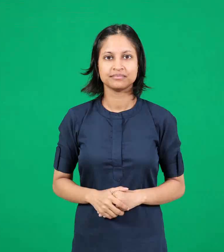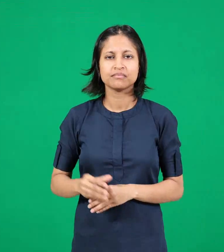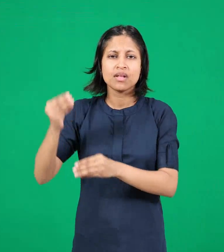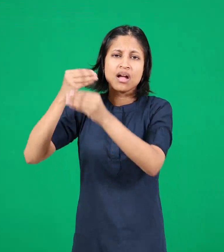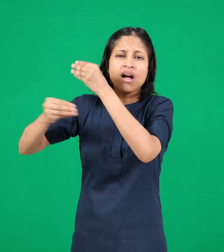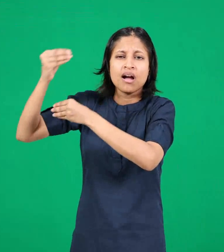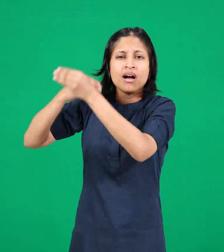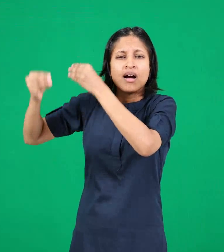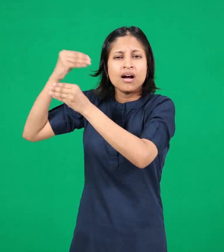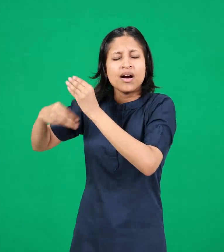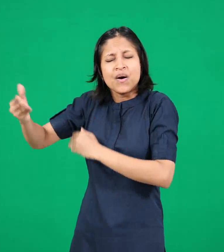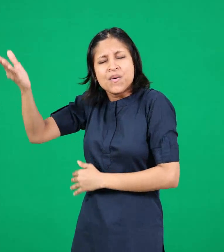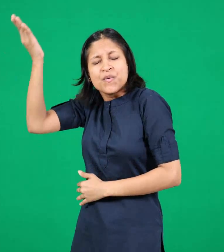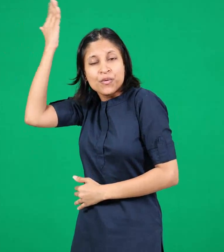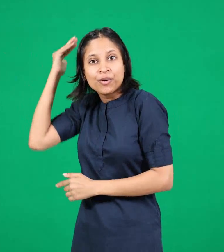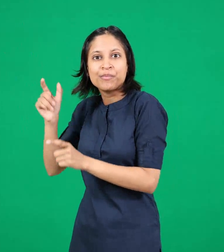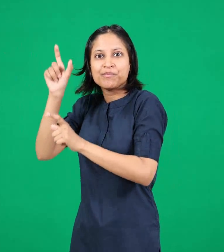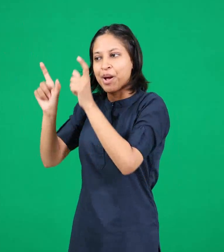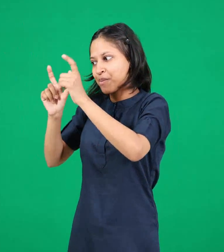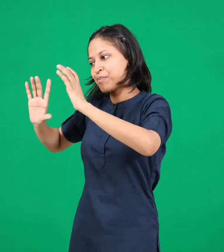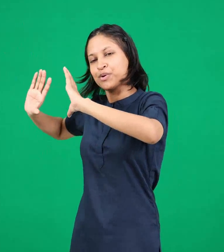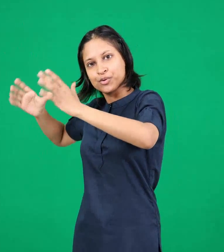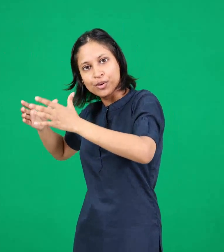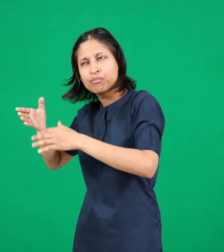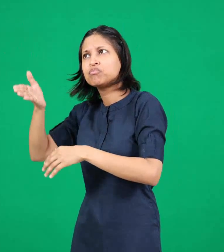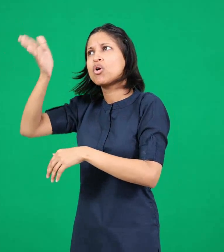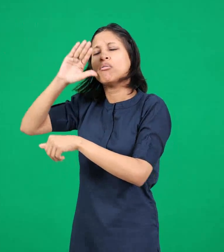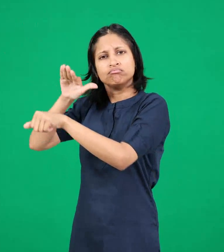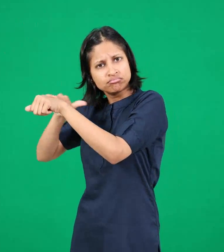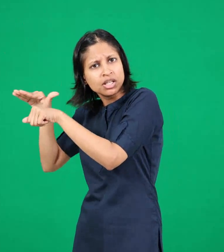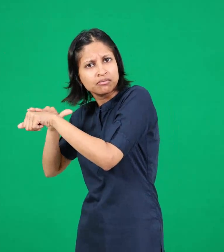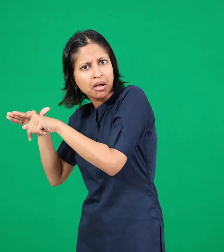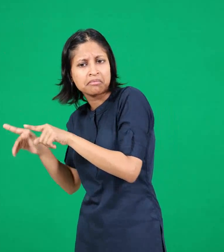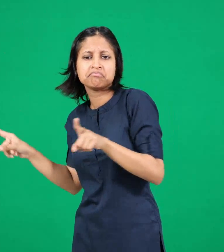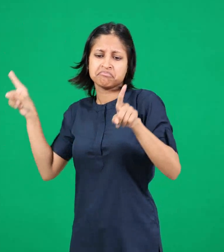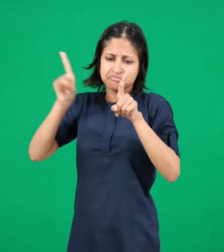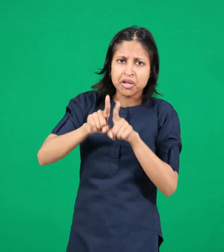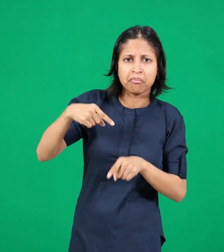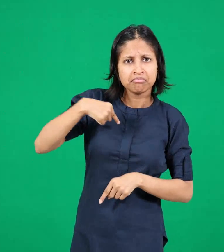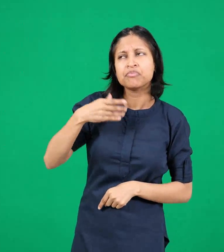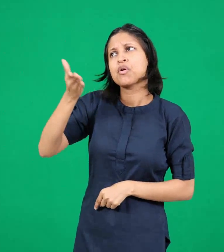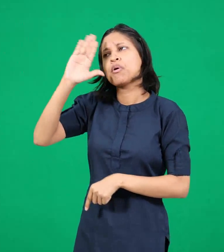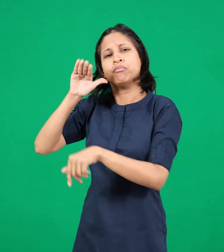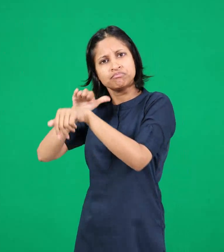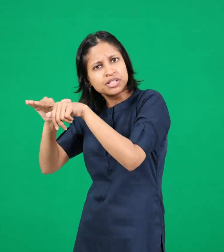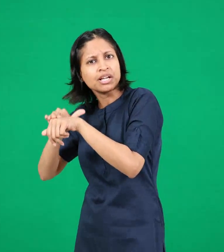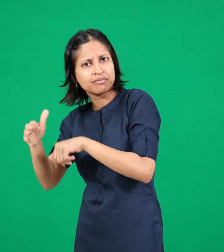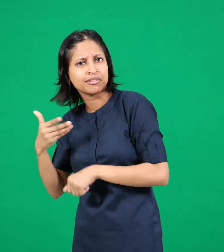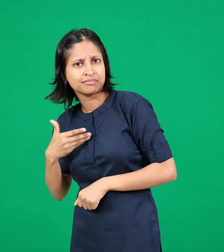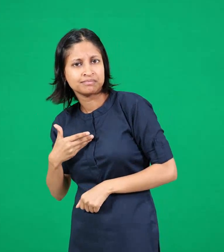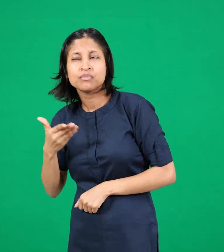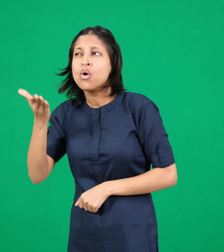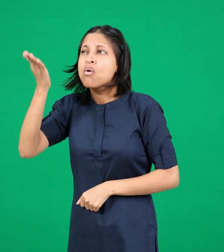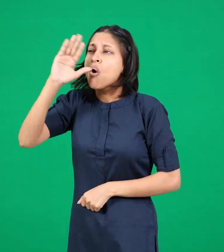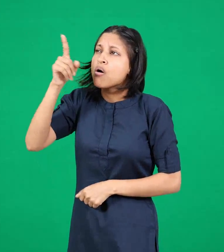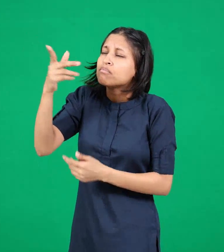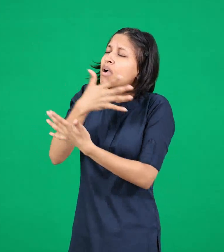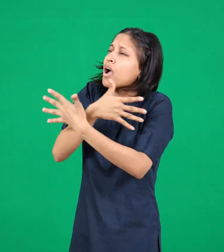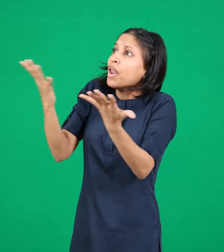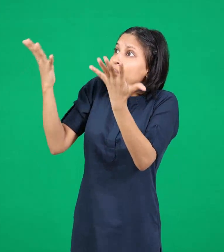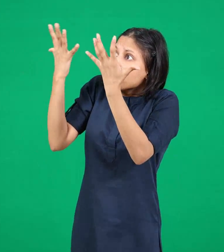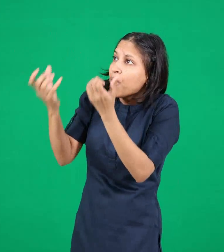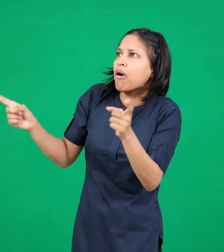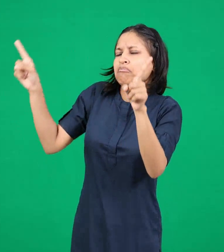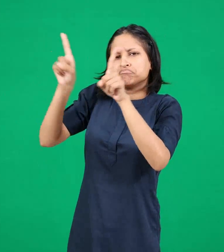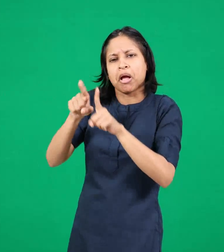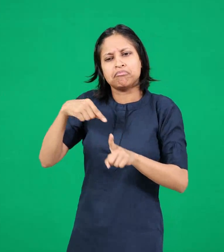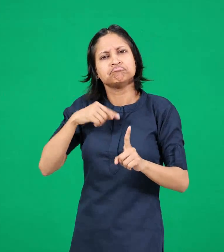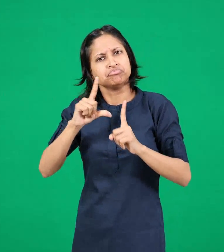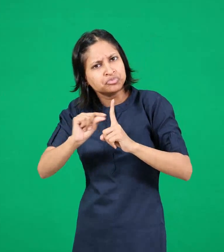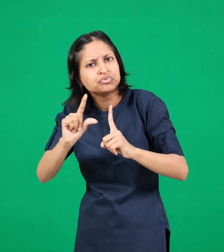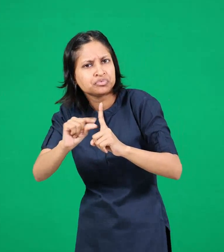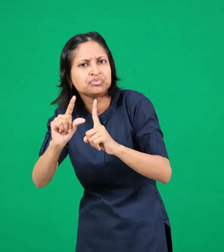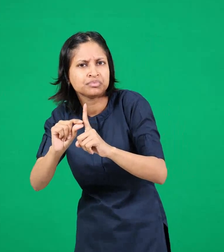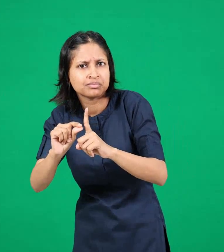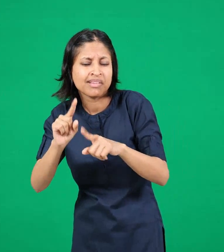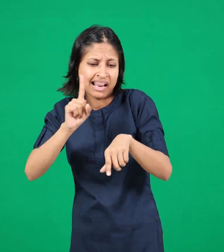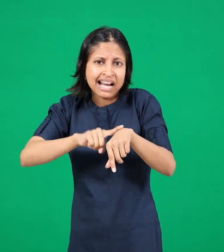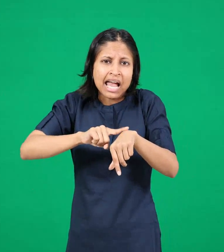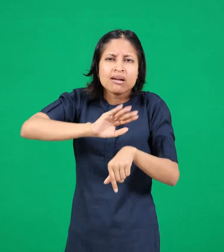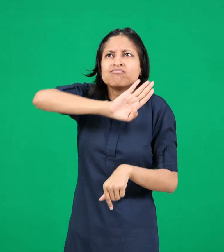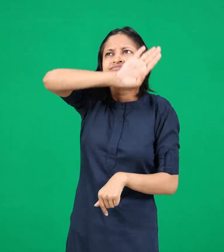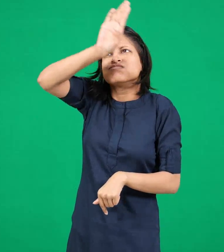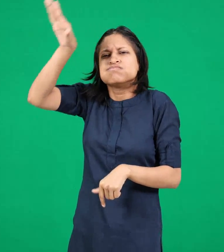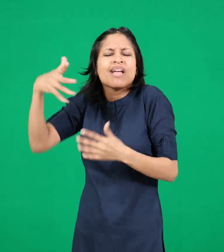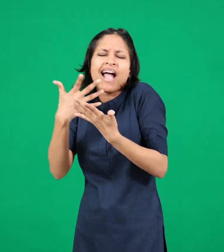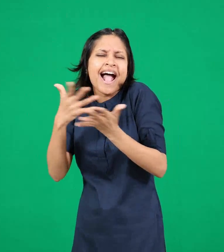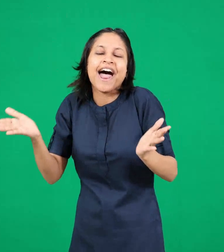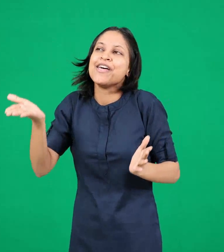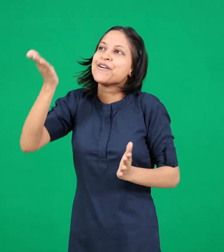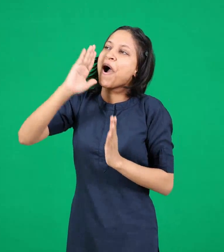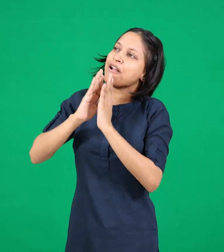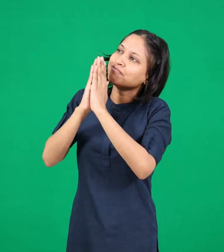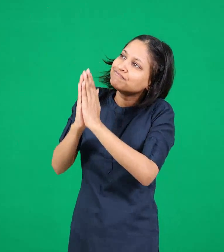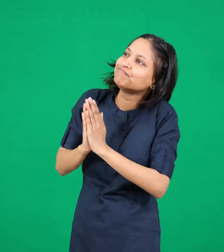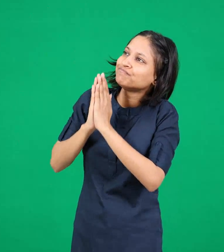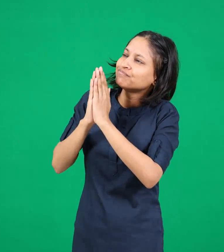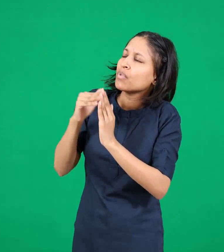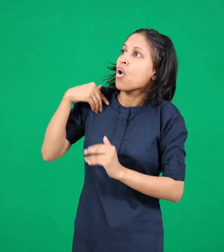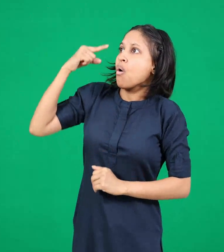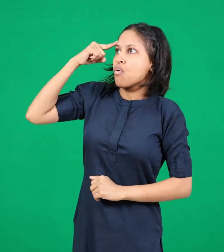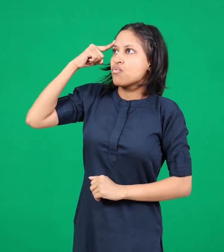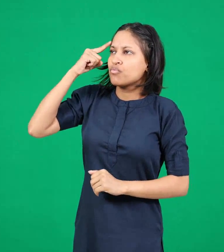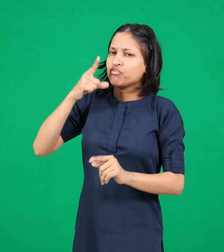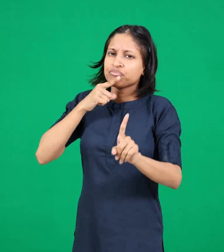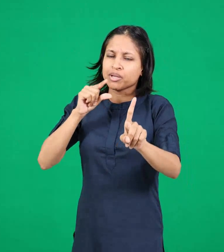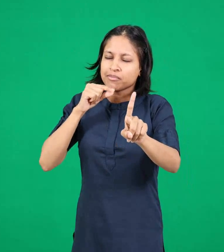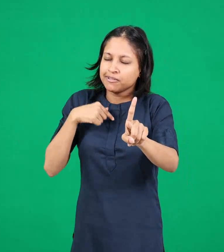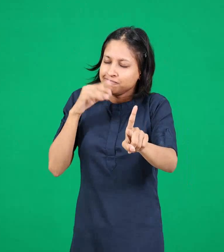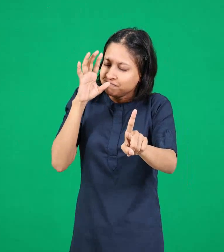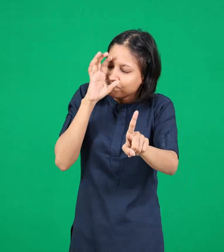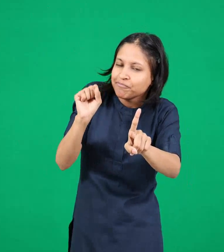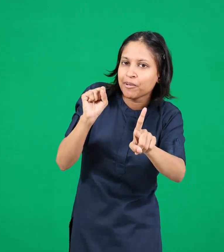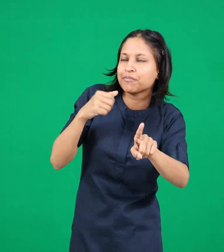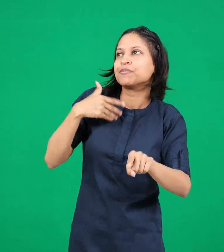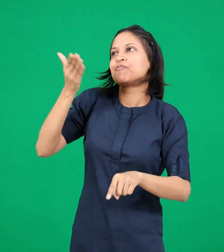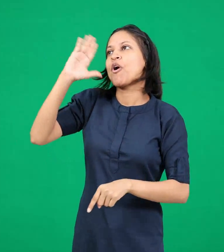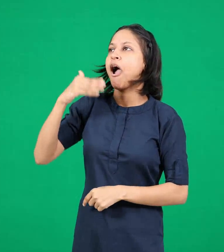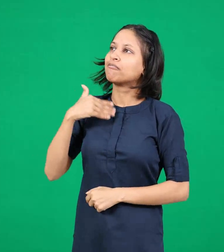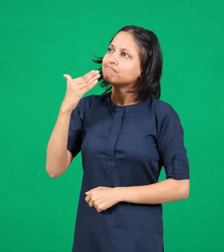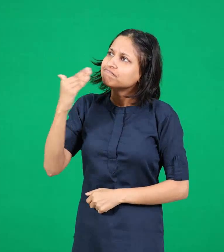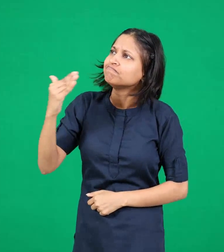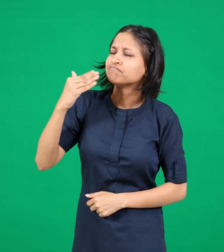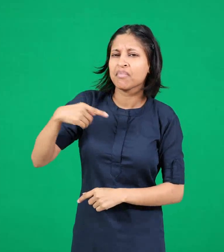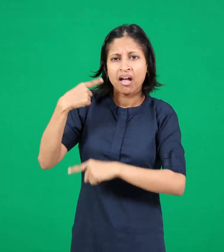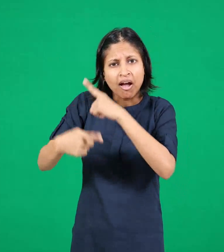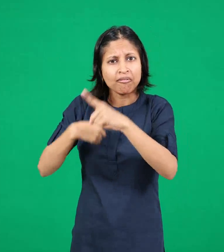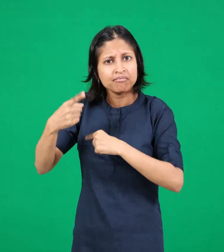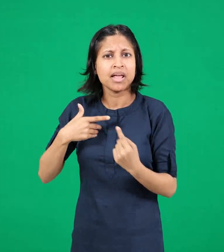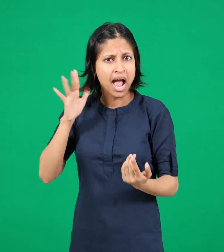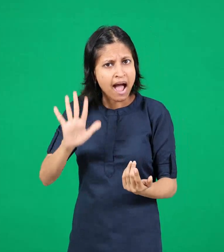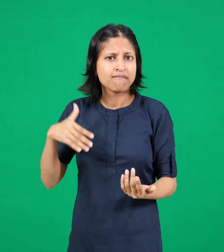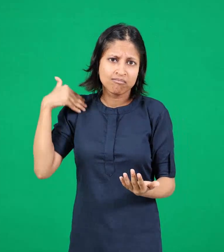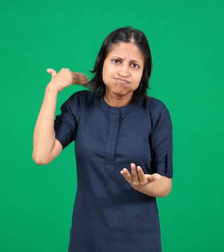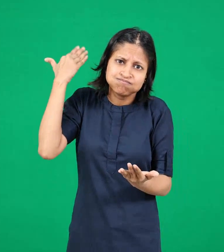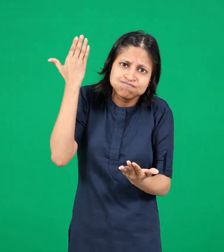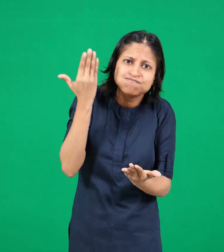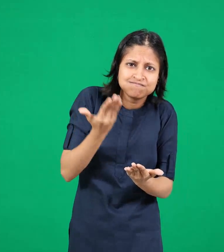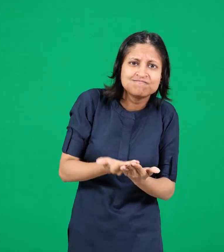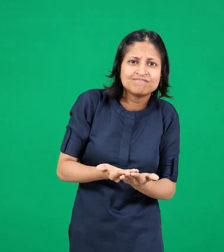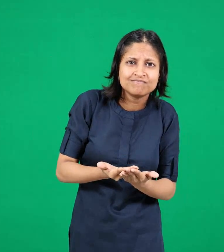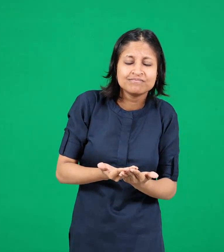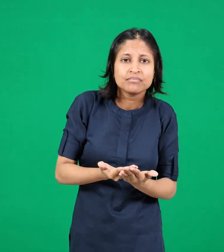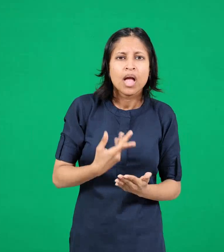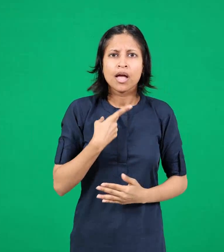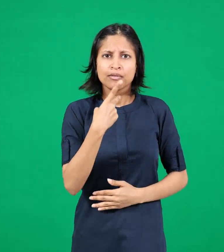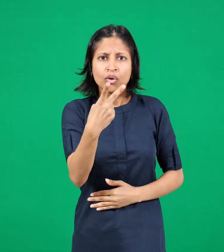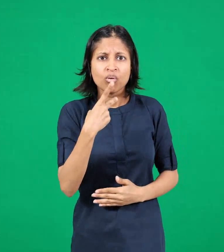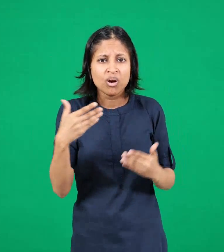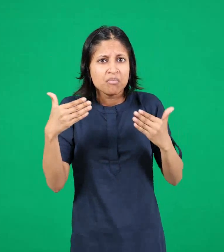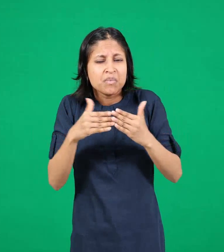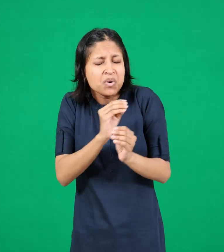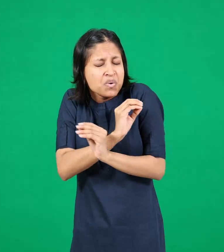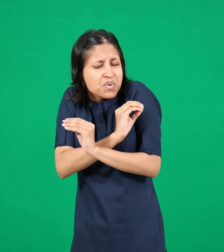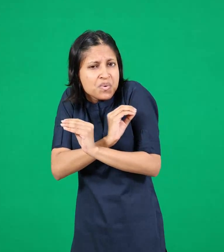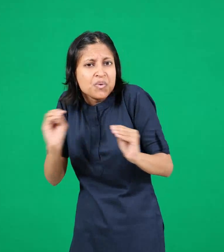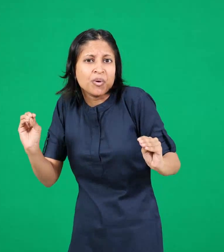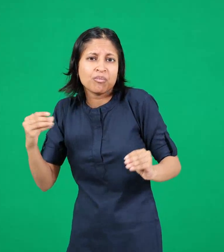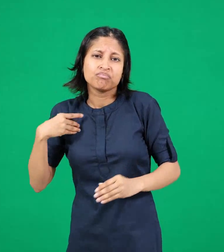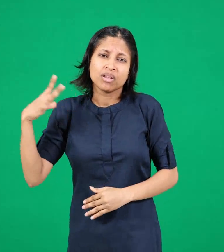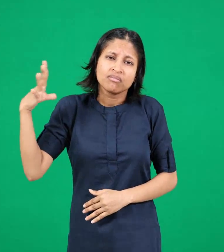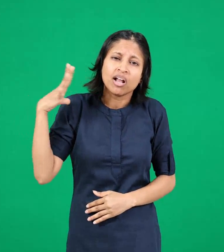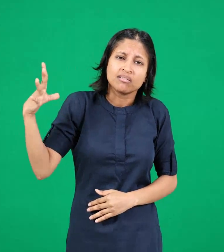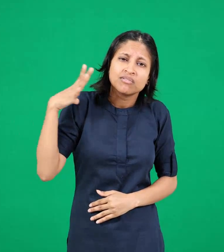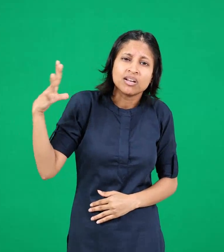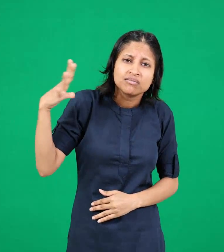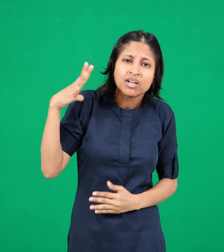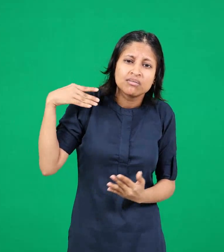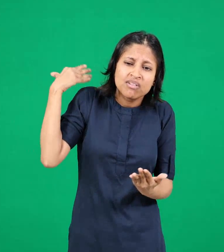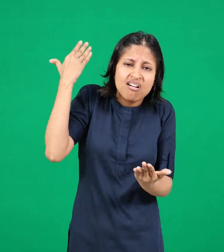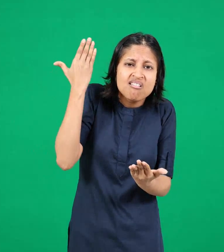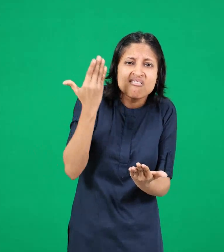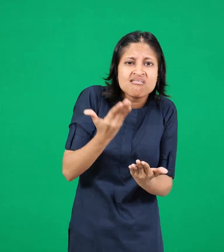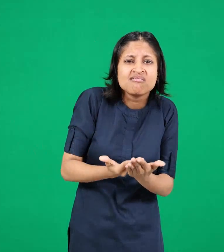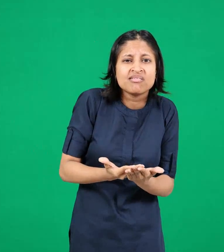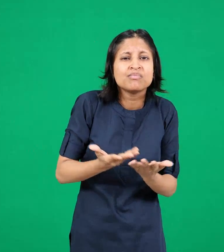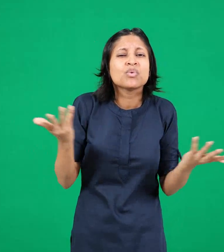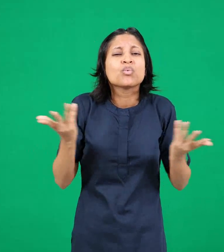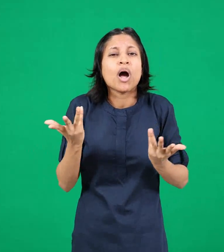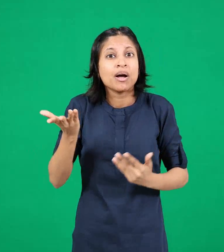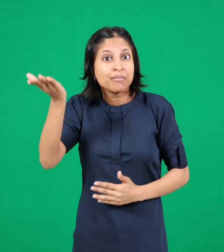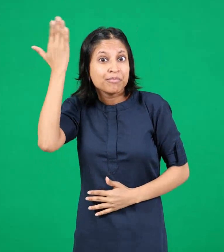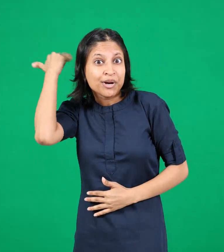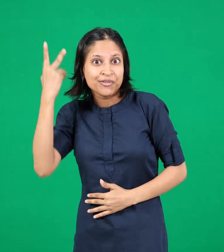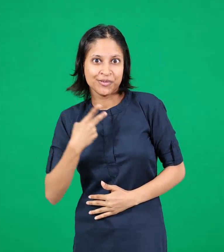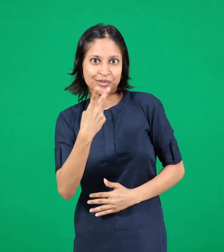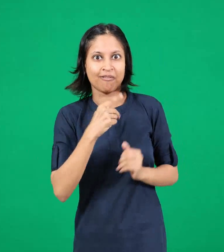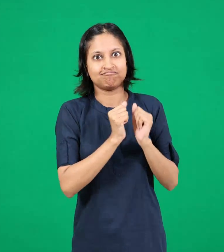I thank God, whom I serve with a clear conscience as did my forefathers, as I constantly remember you night and day in my prayers.